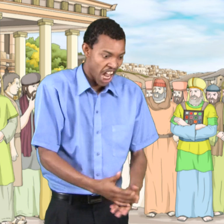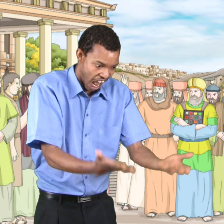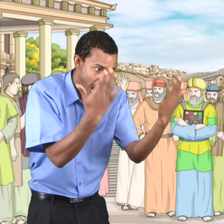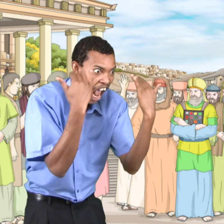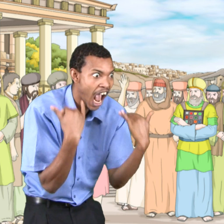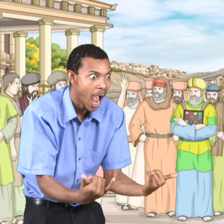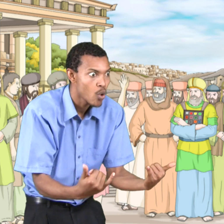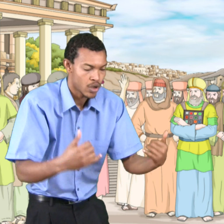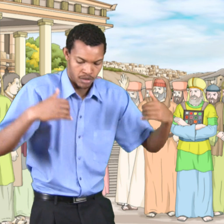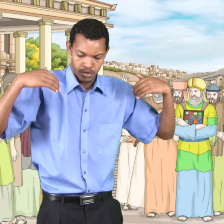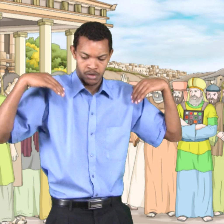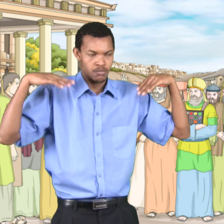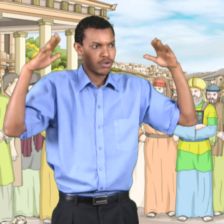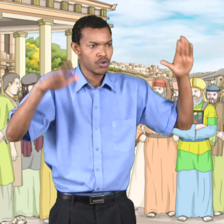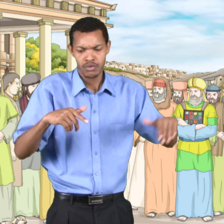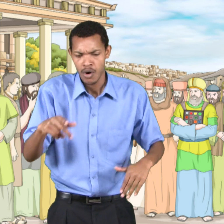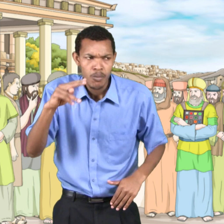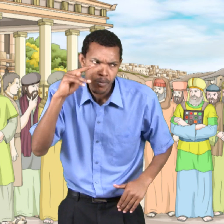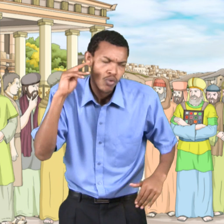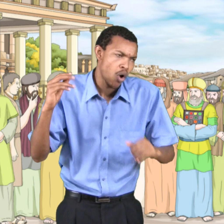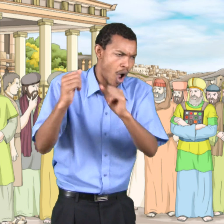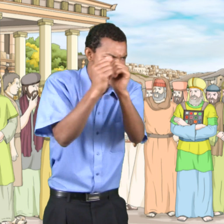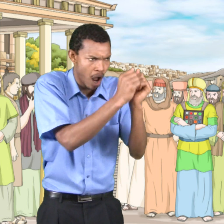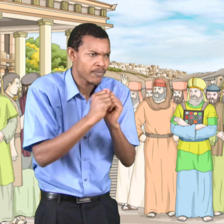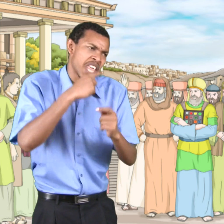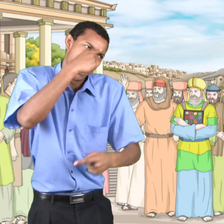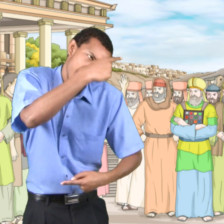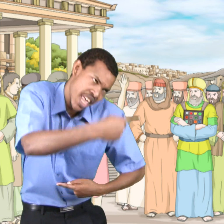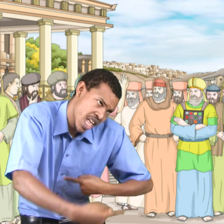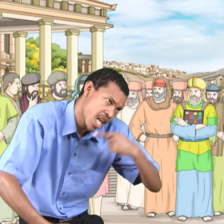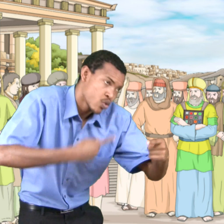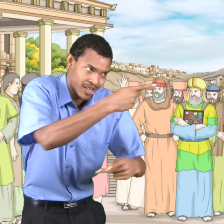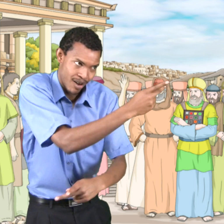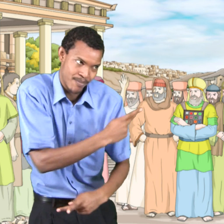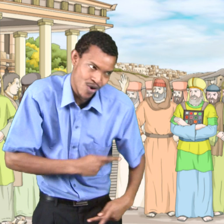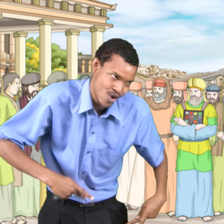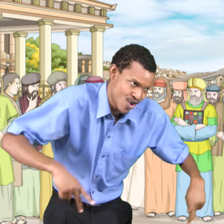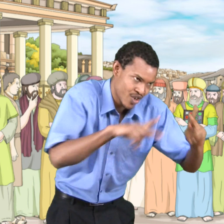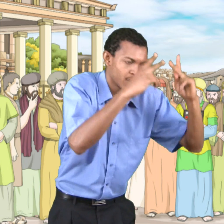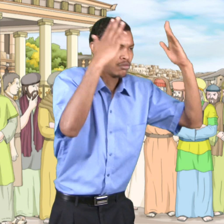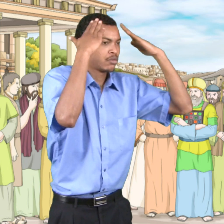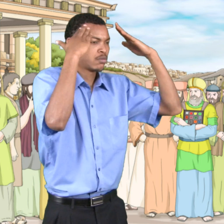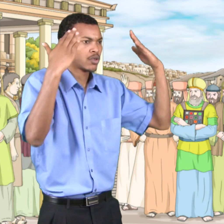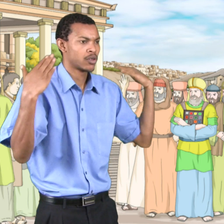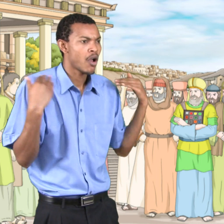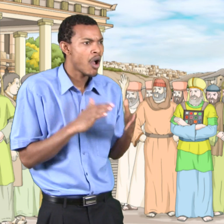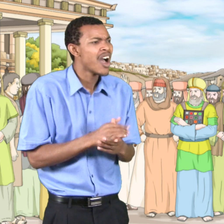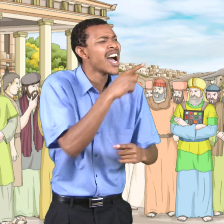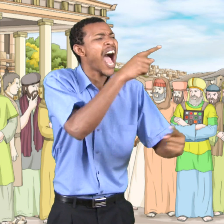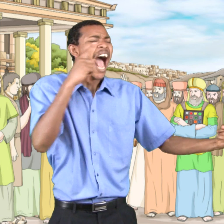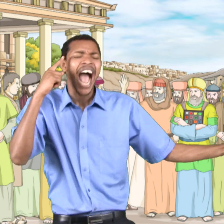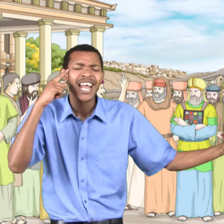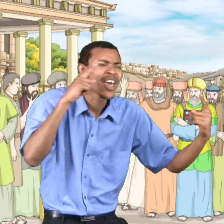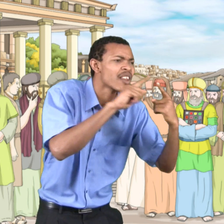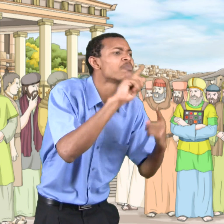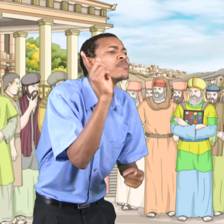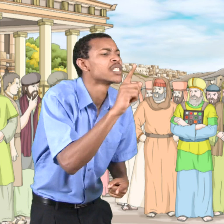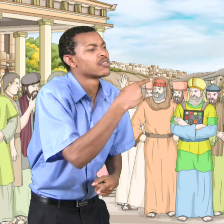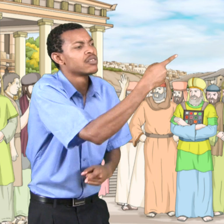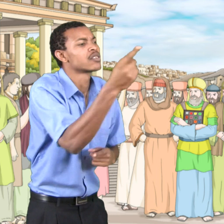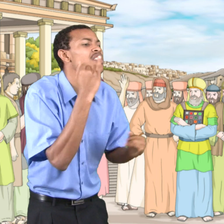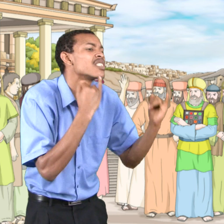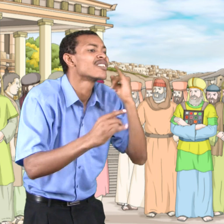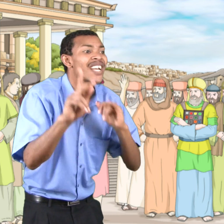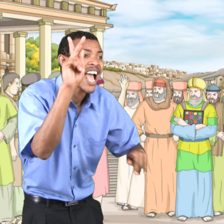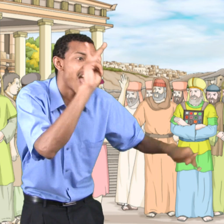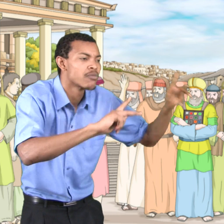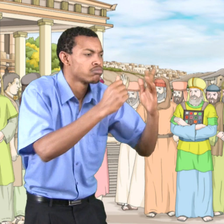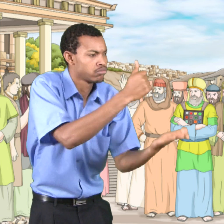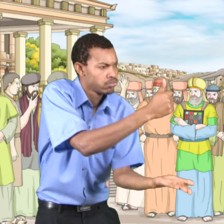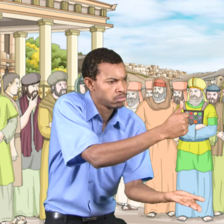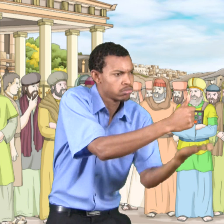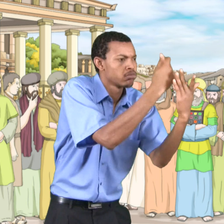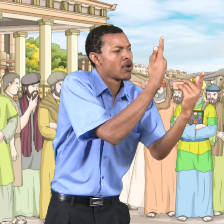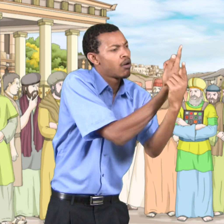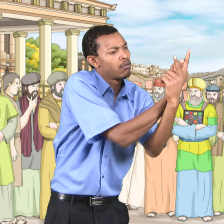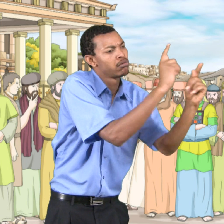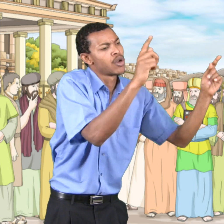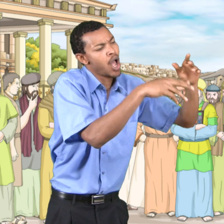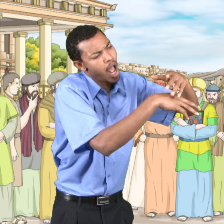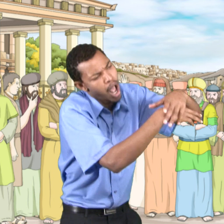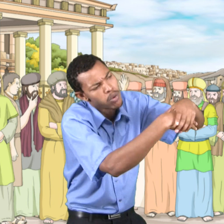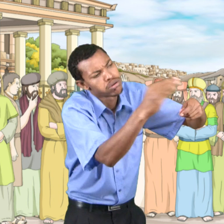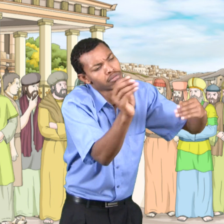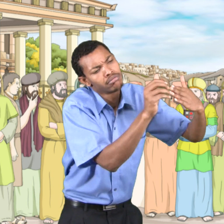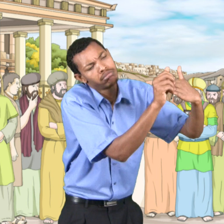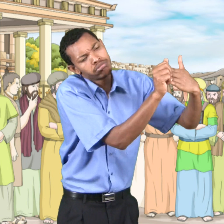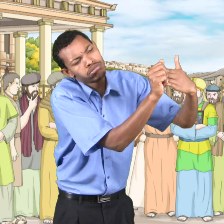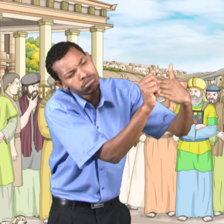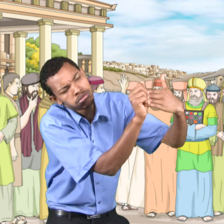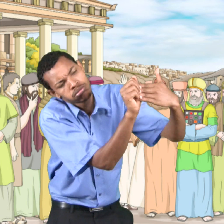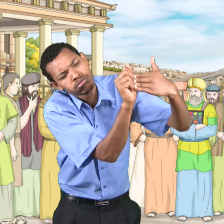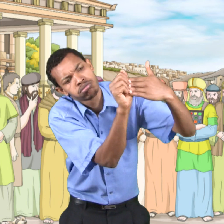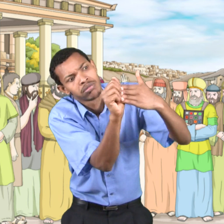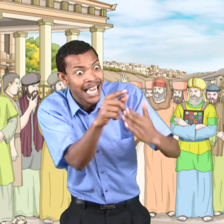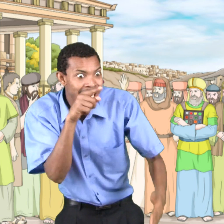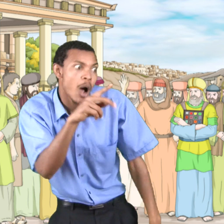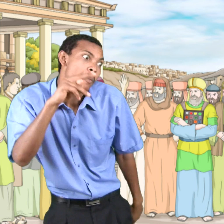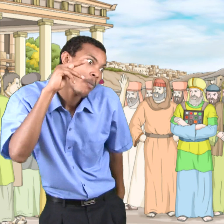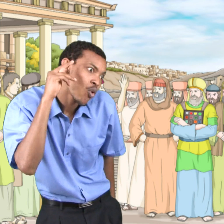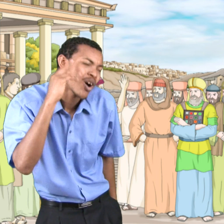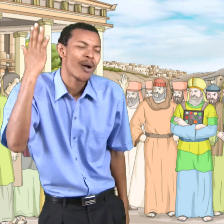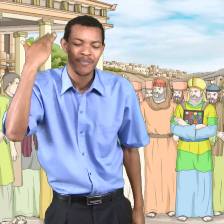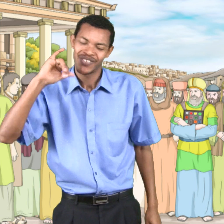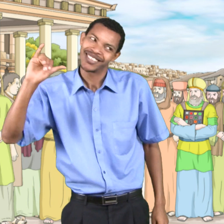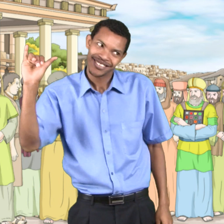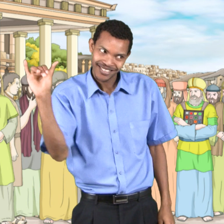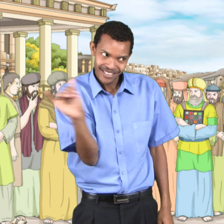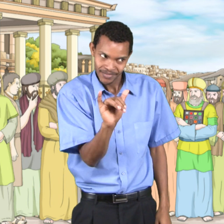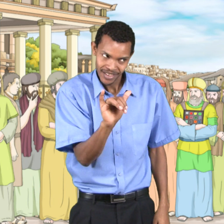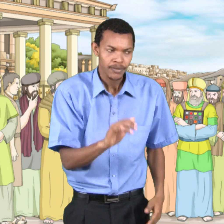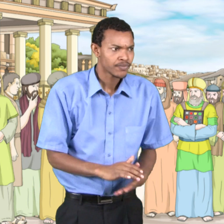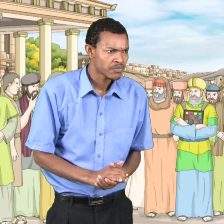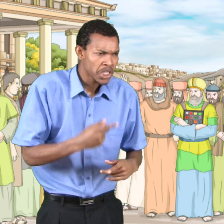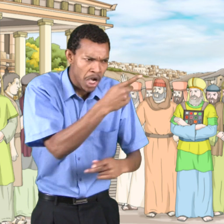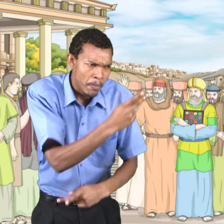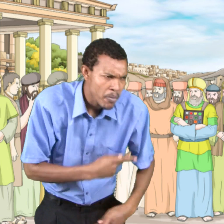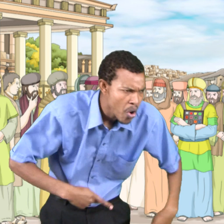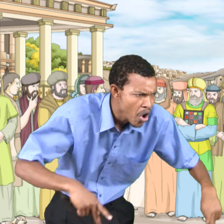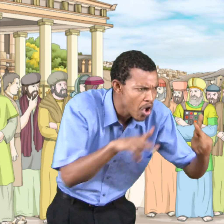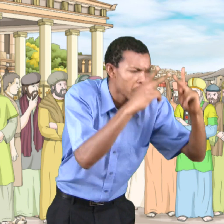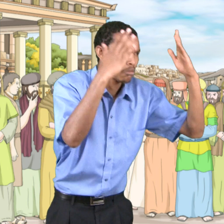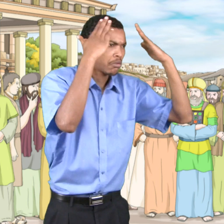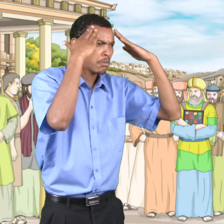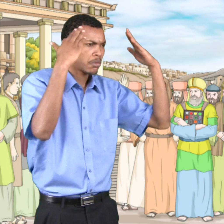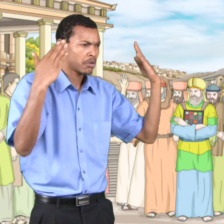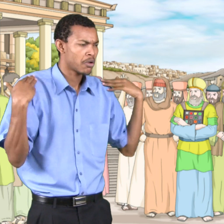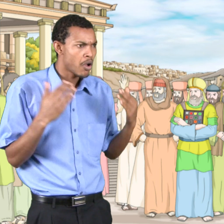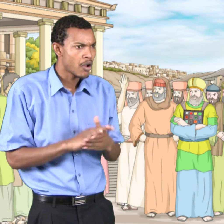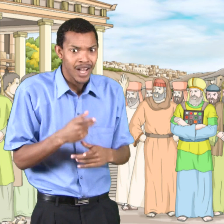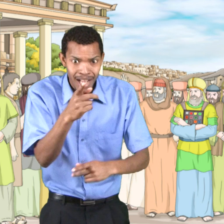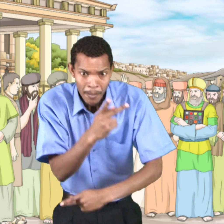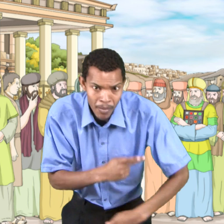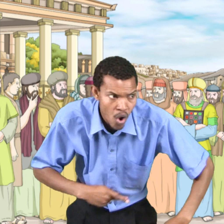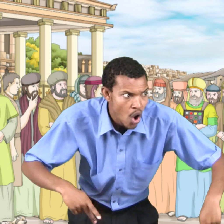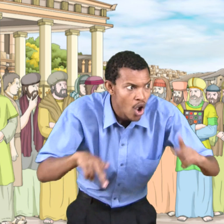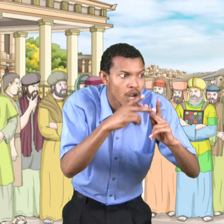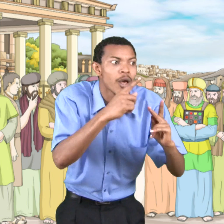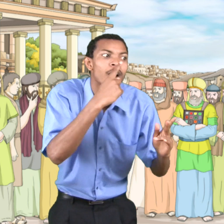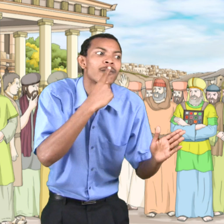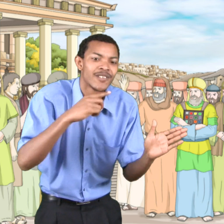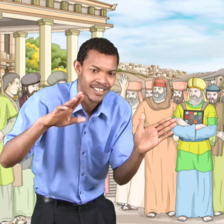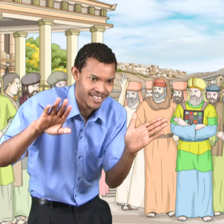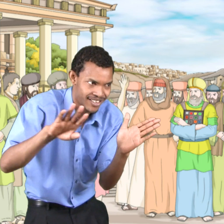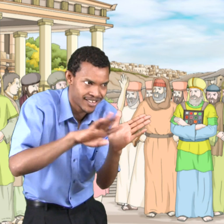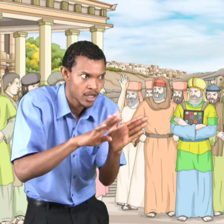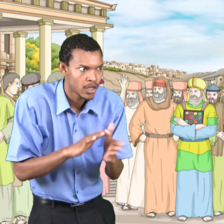is the one whom God sent to be their ruler and redeemer through the angel who appeared to him in the bush.